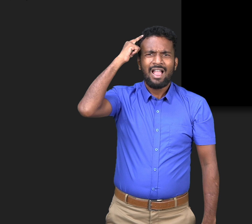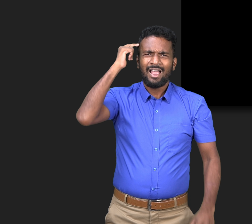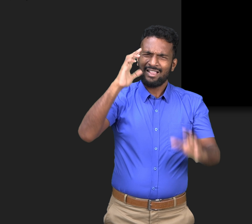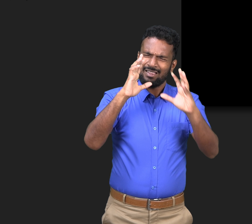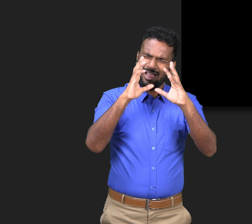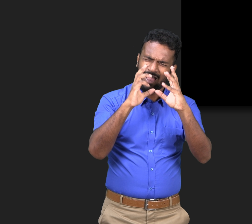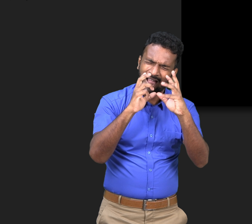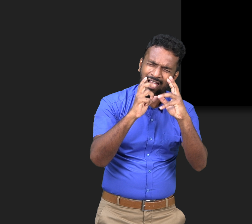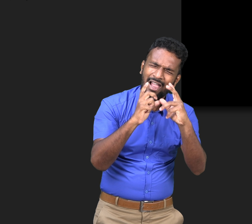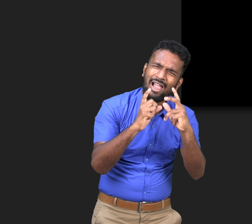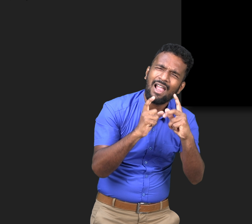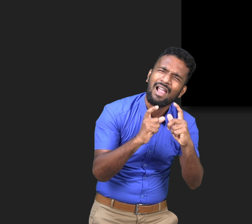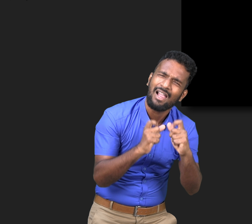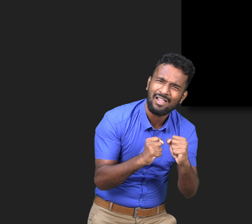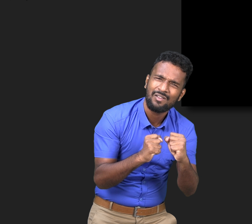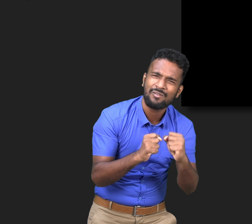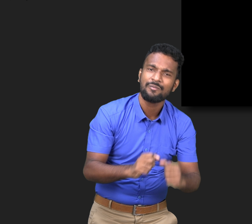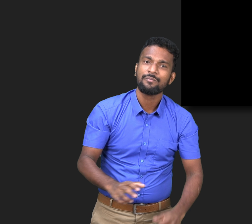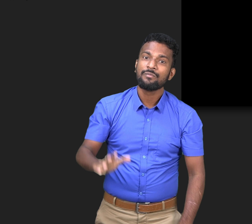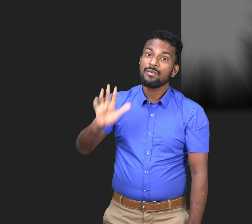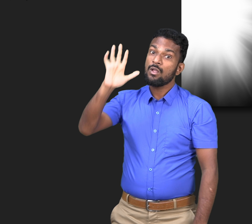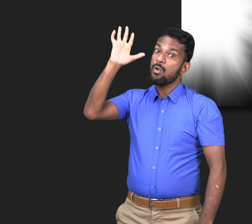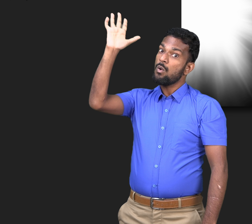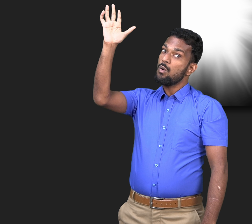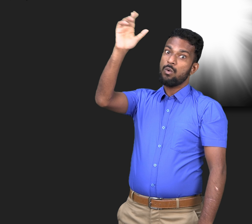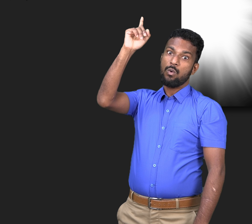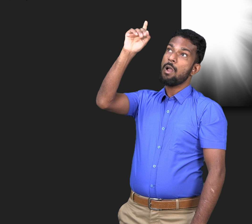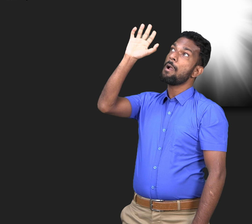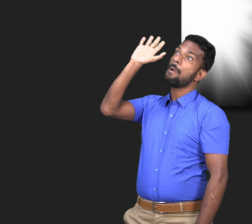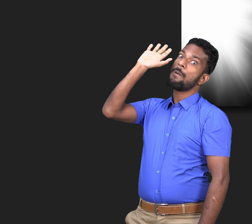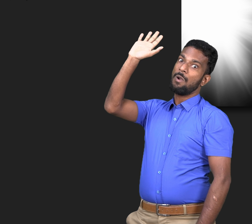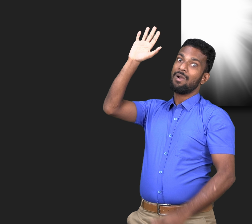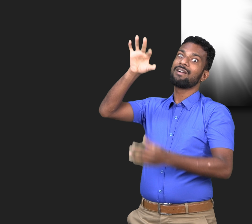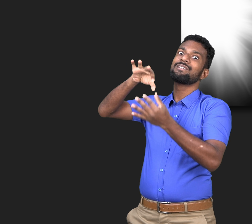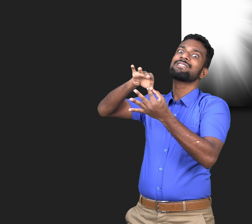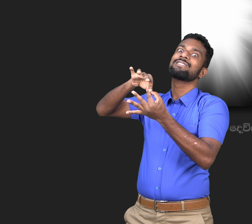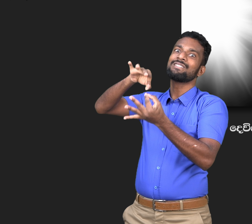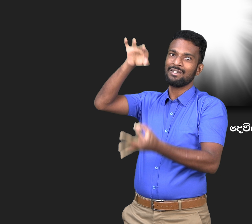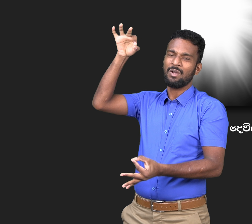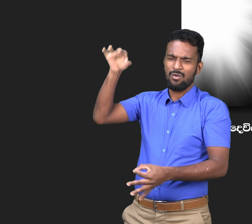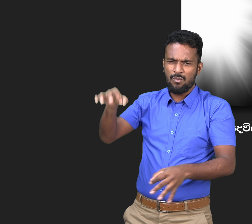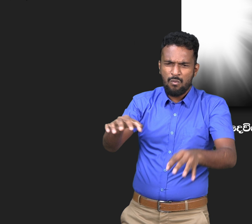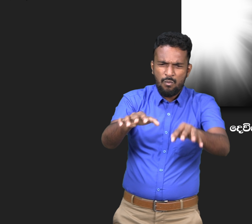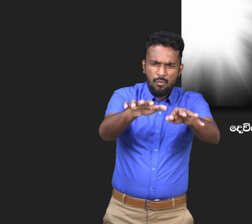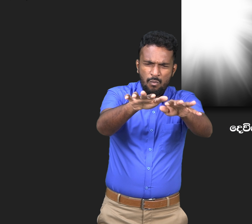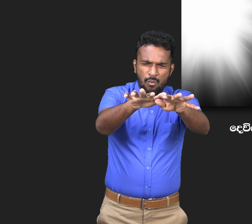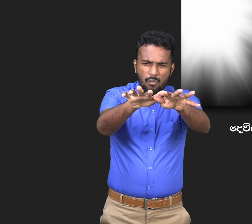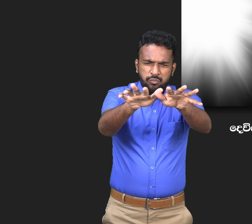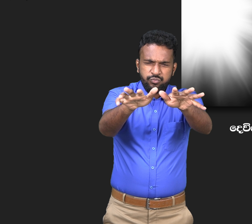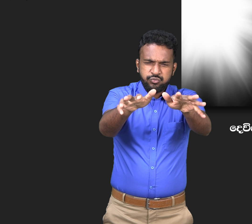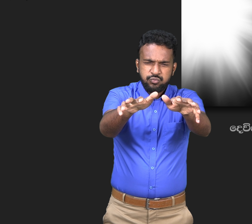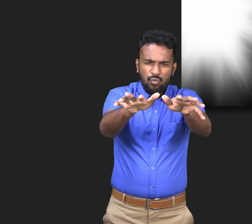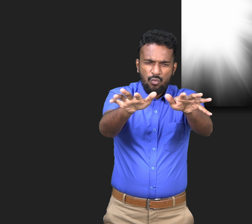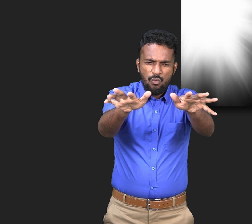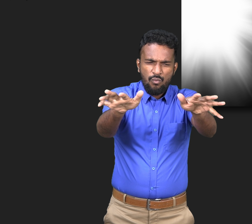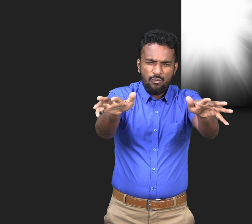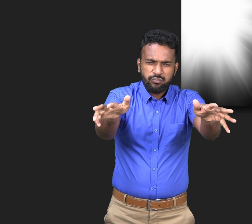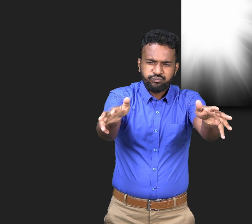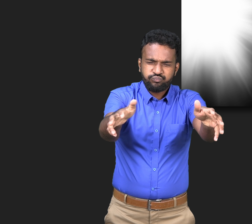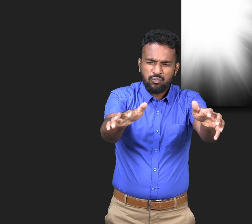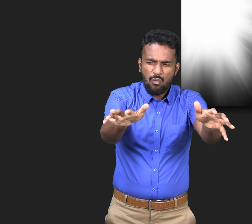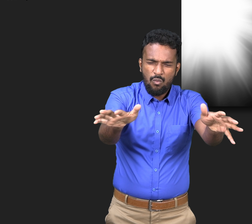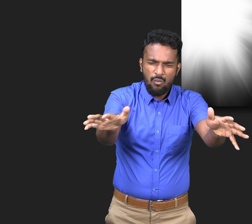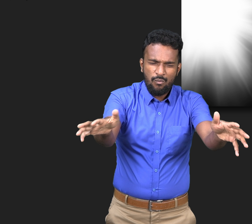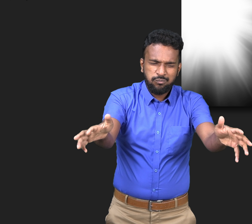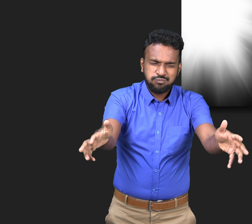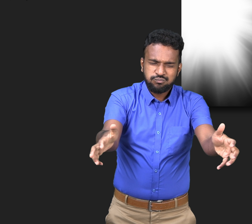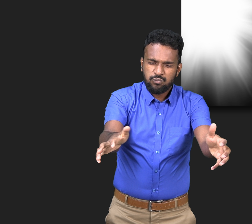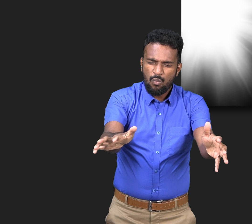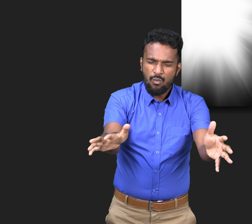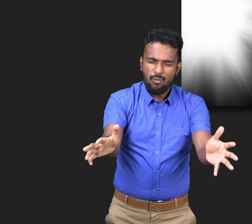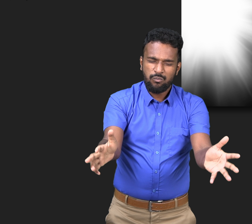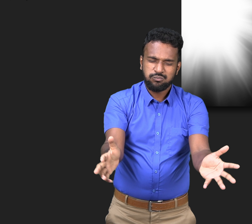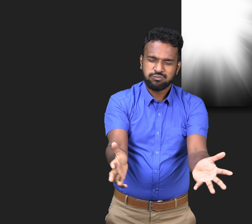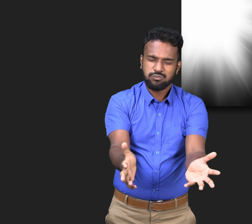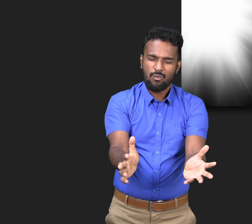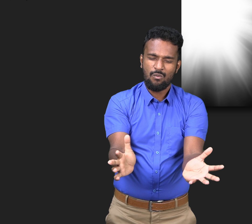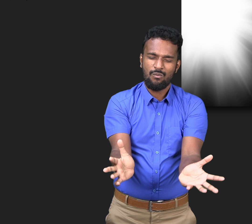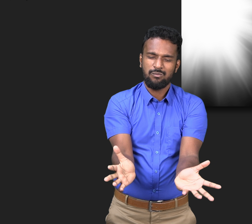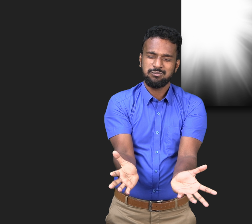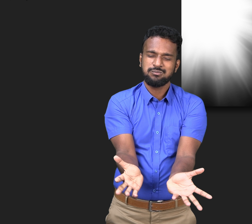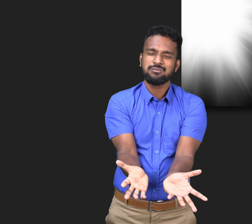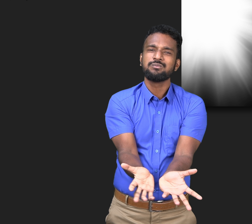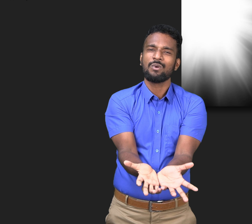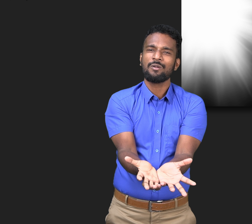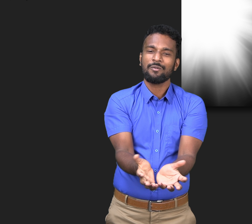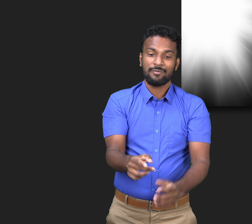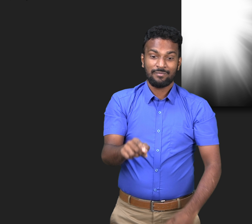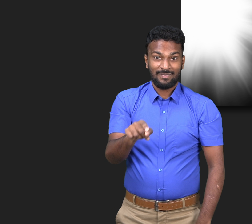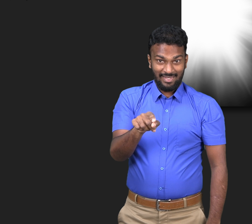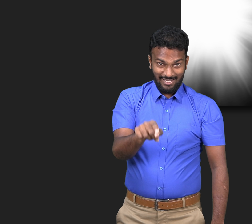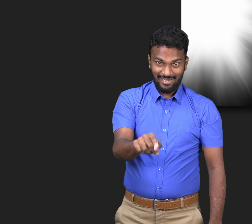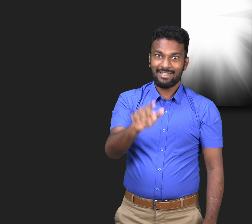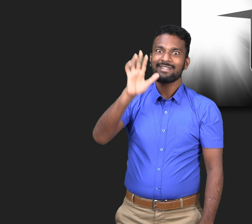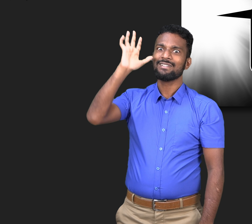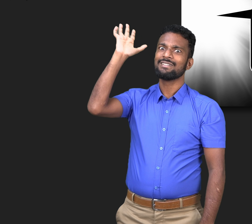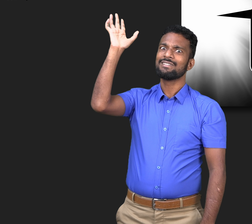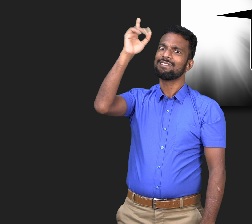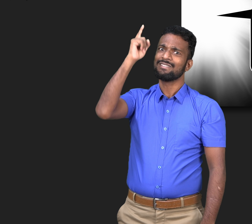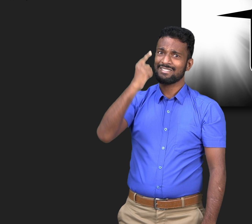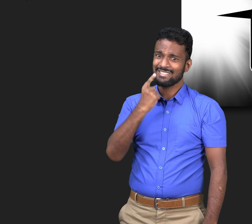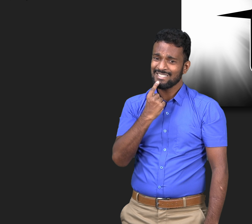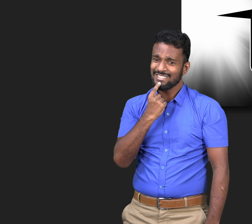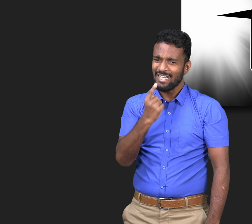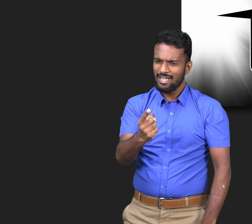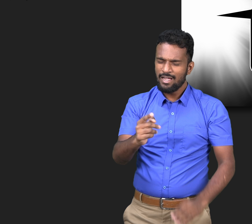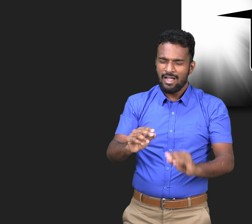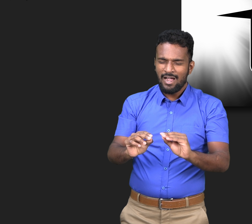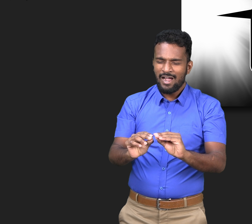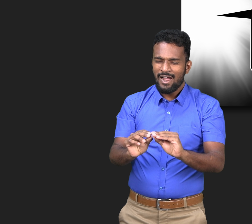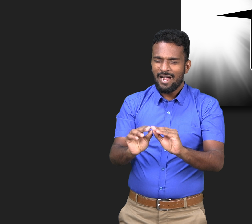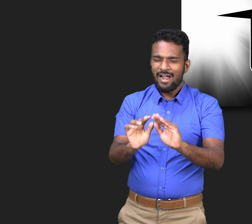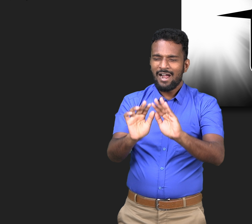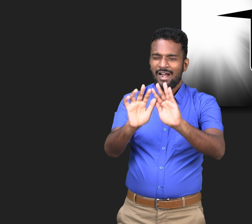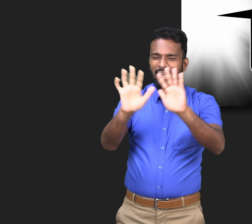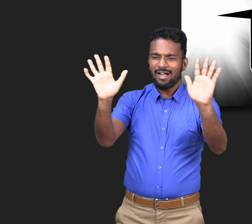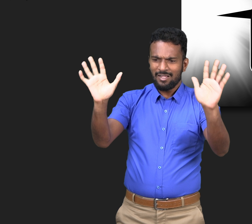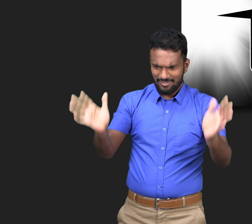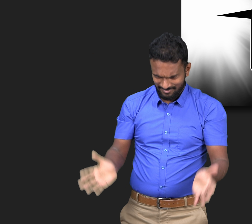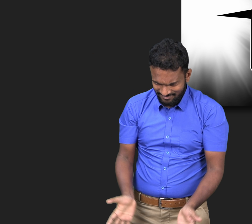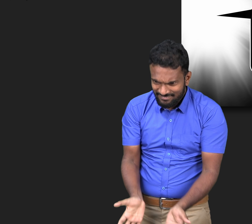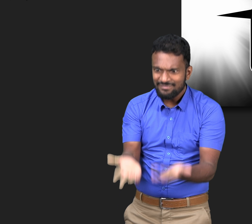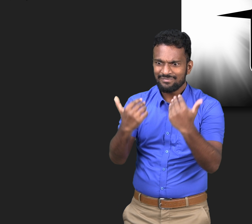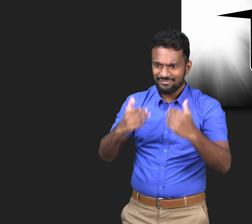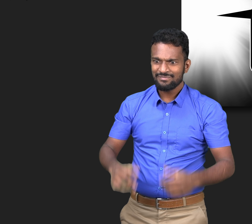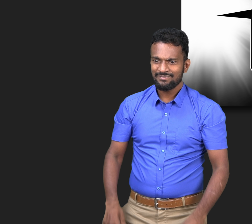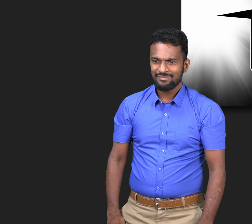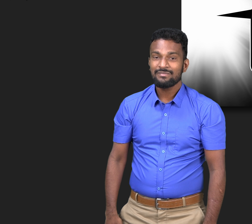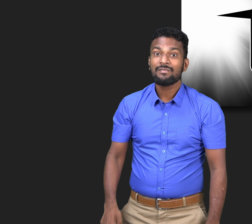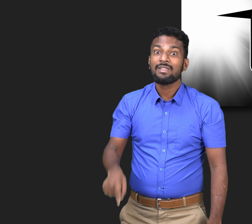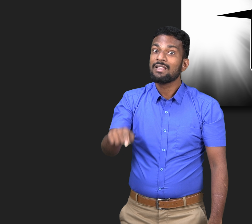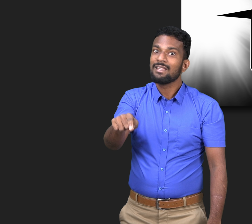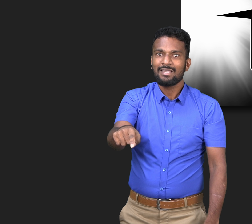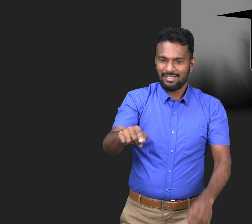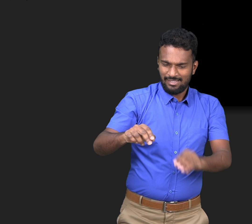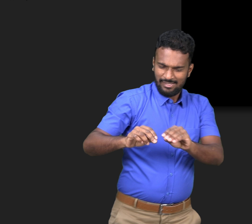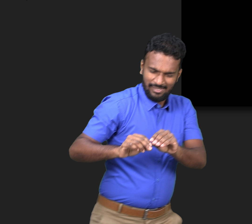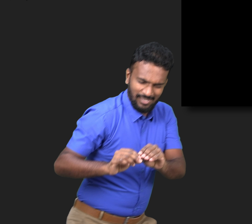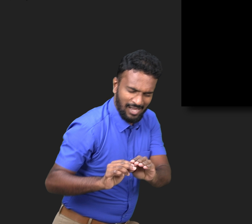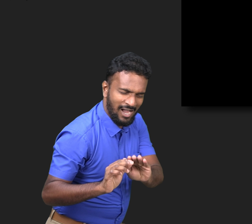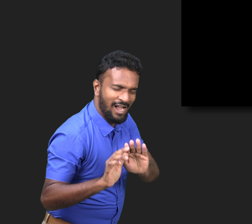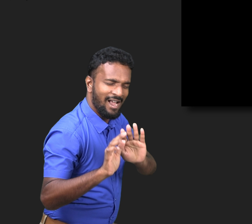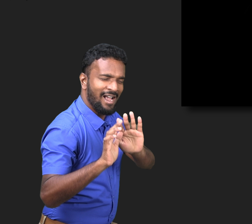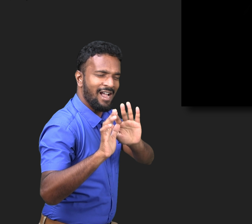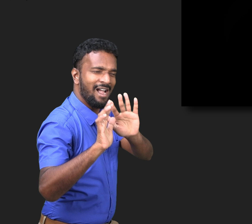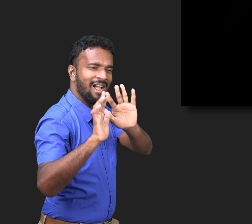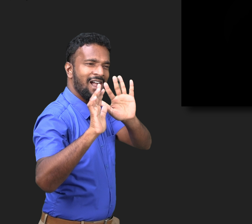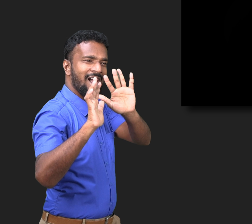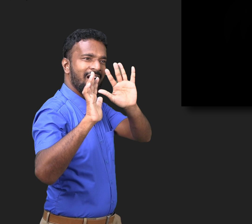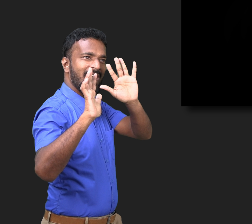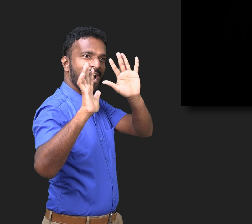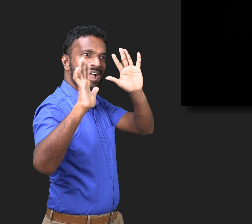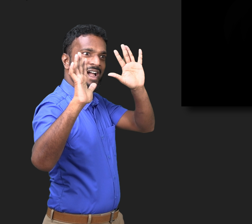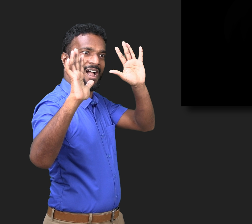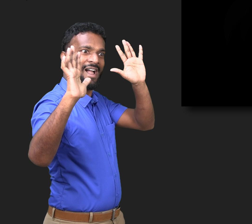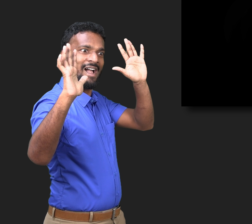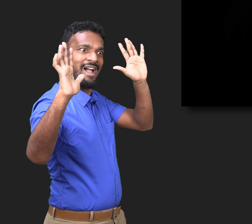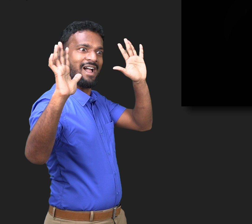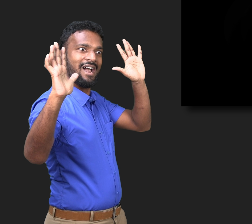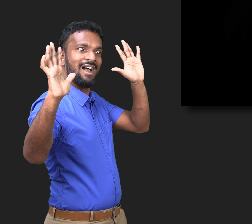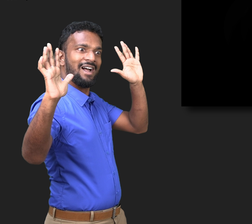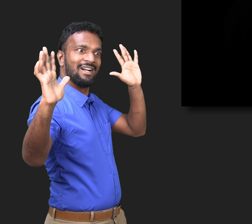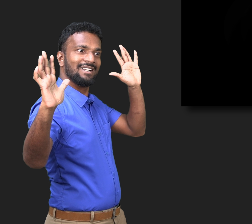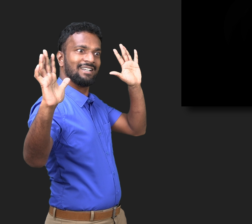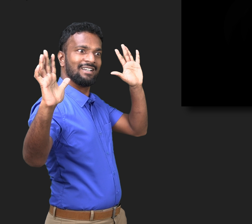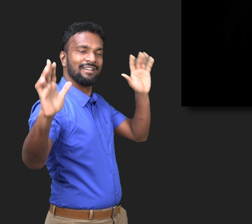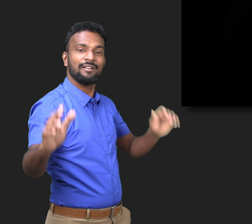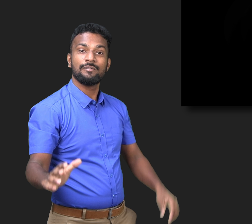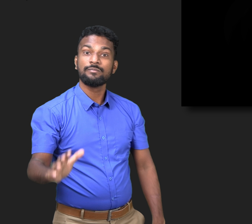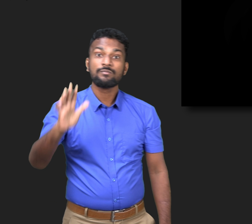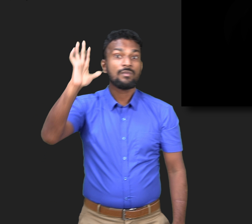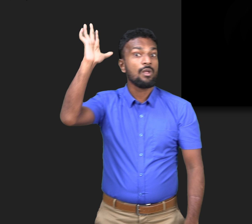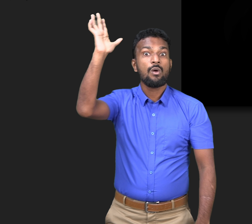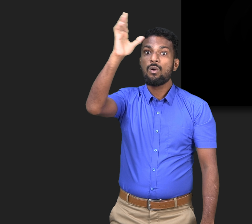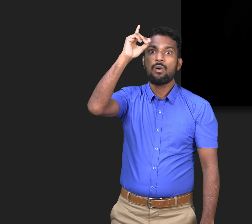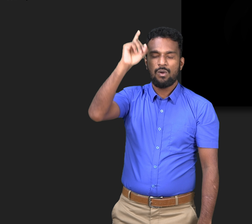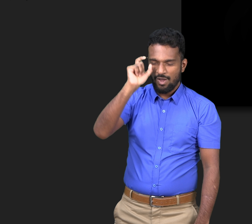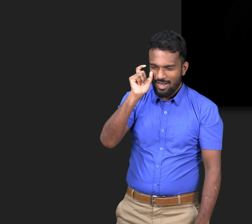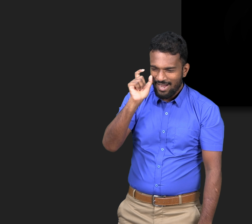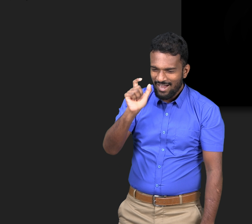And the Spirit of God was hovering over the surface of the waters. And God said, “Let there be light,” and there was light.